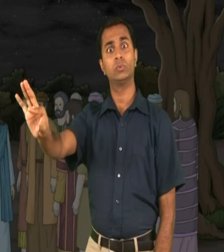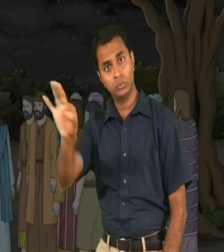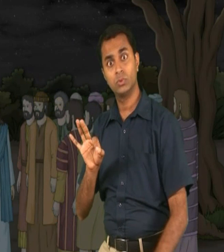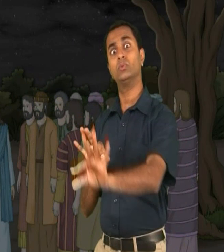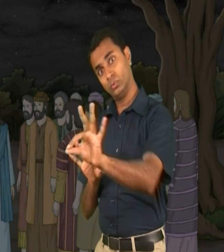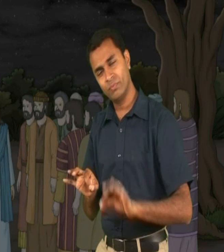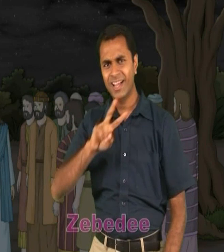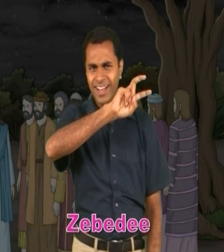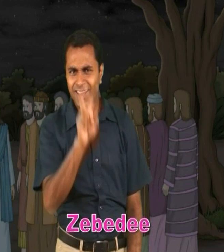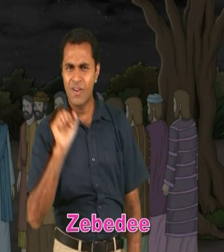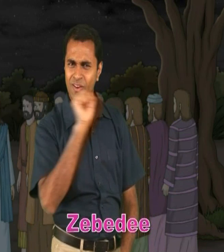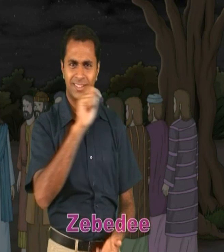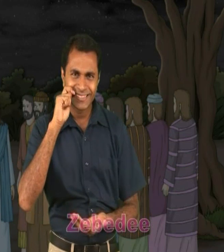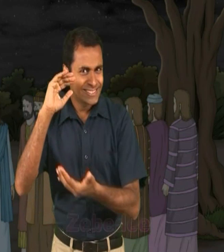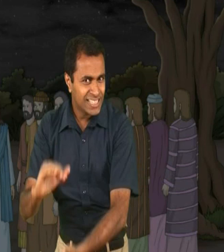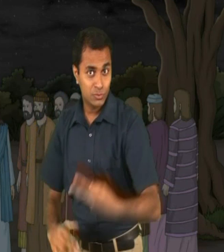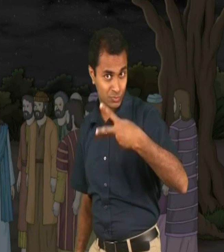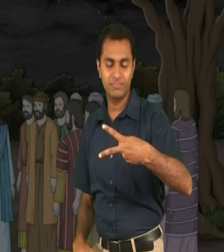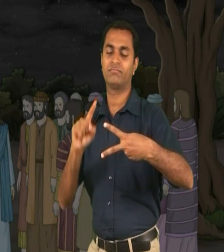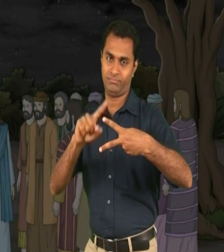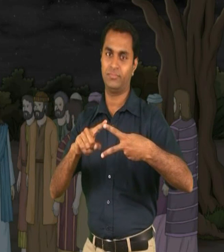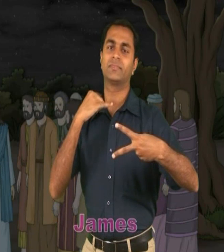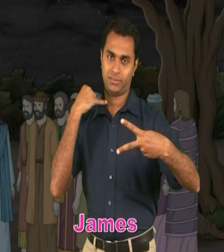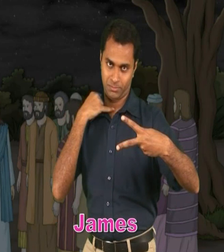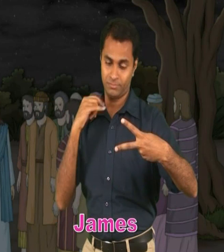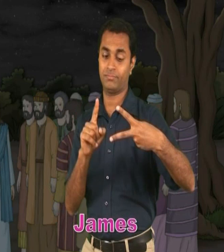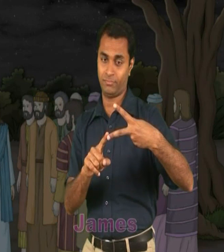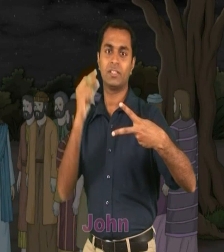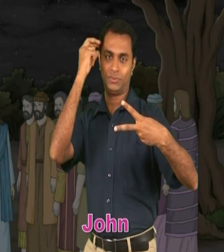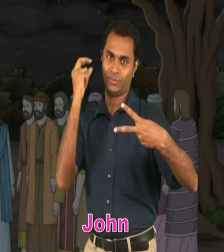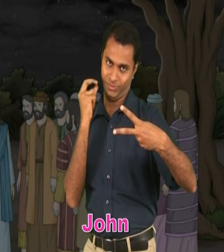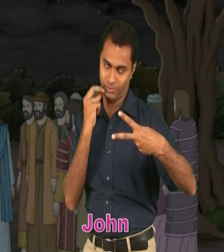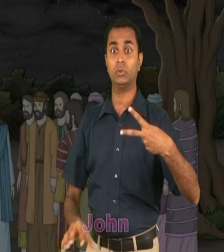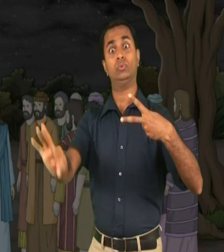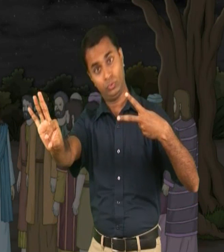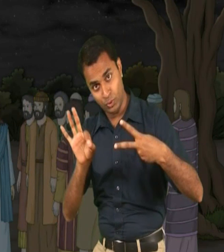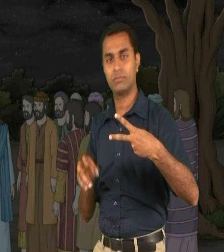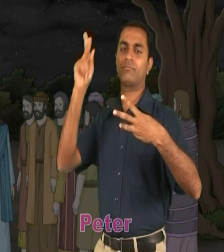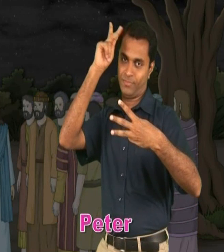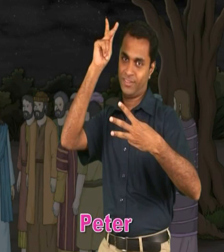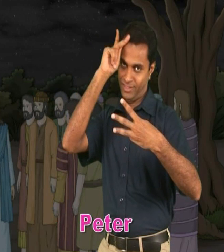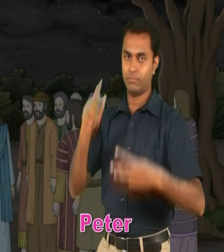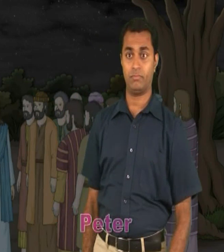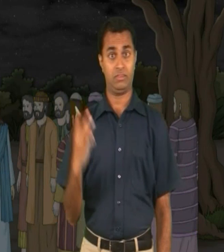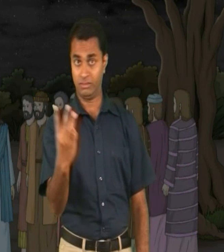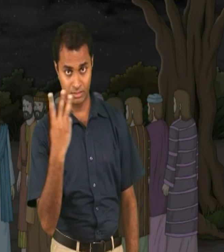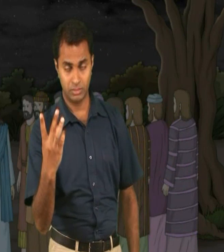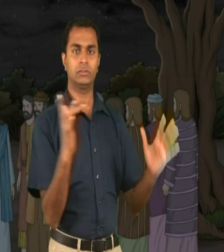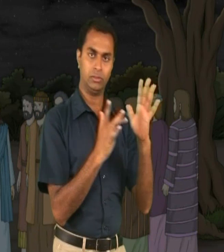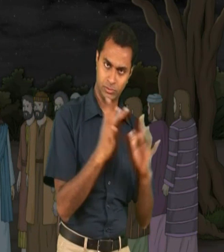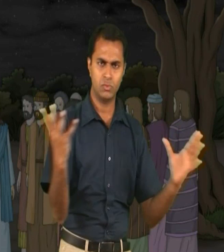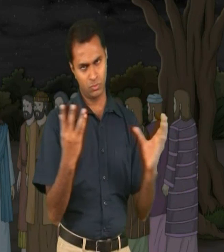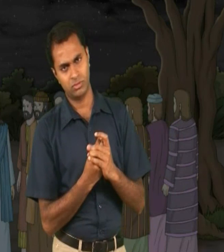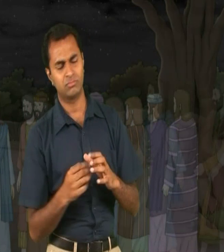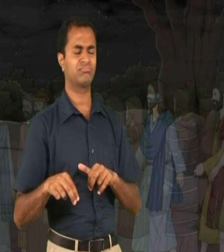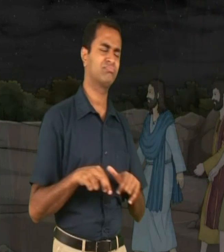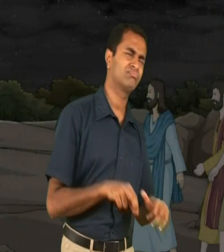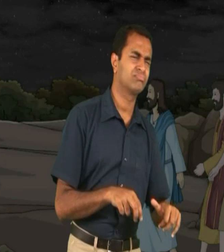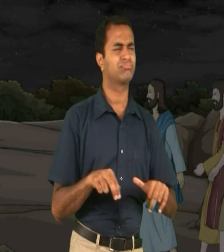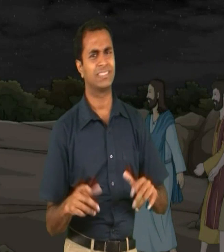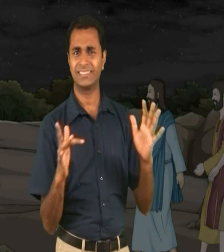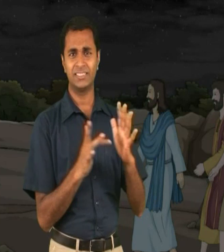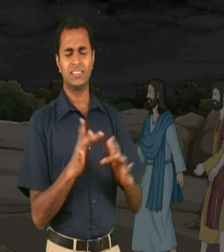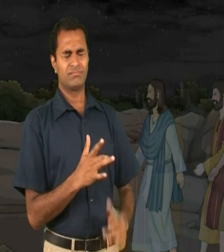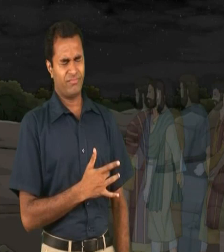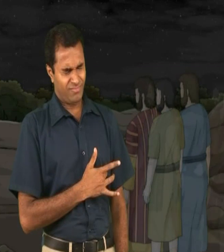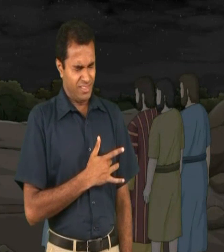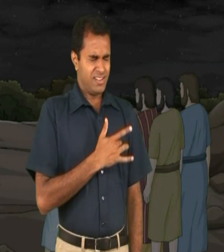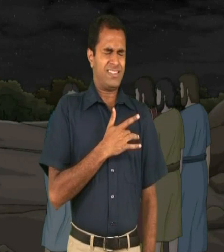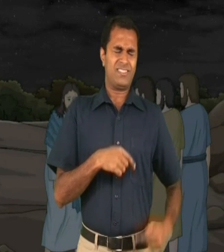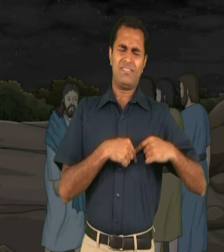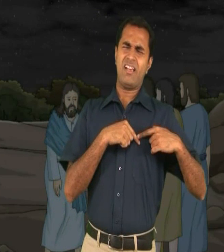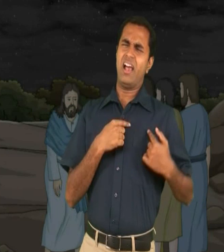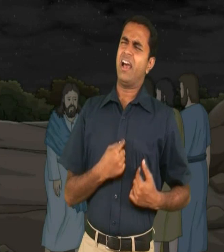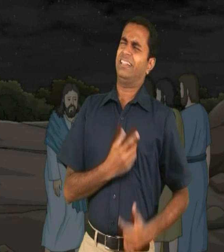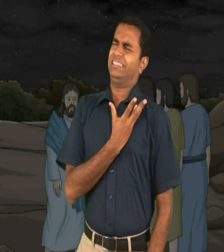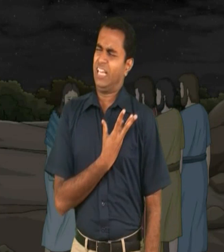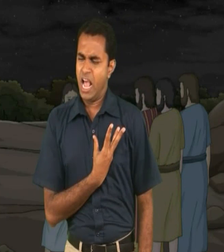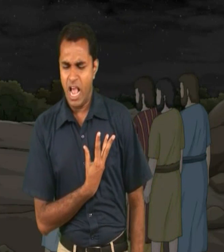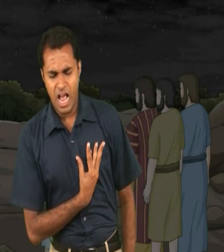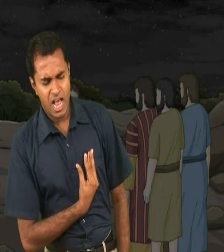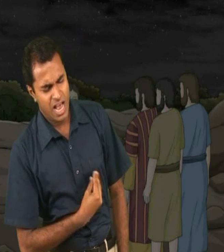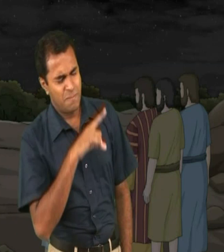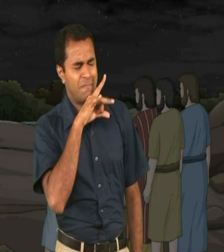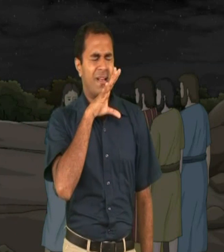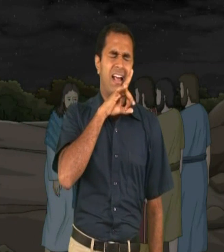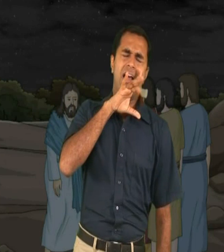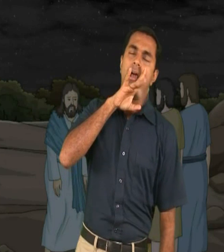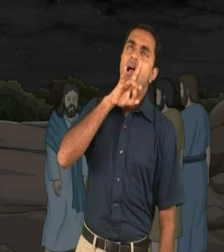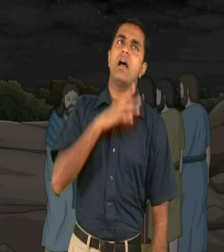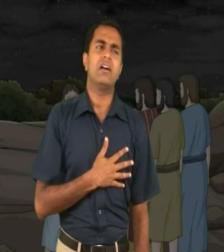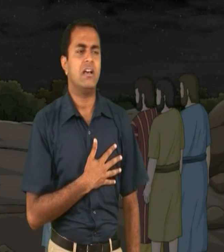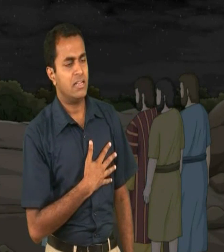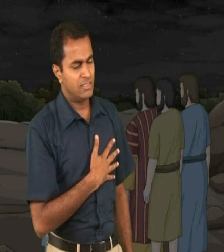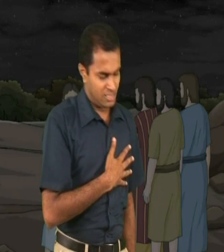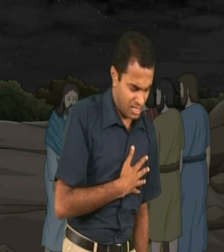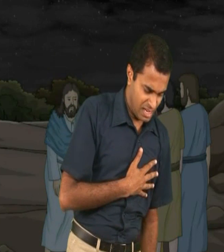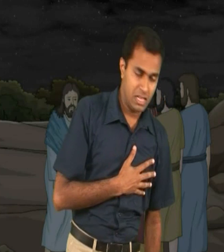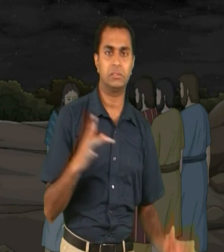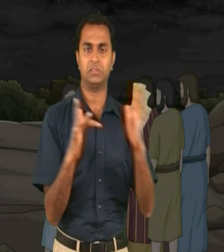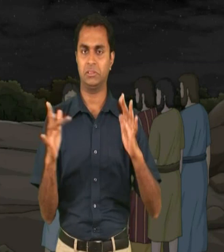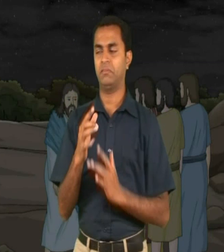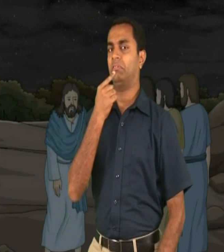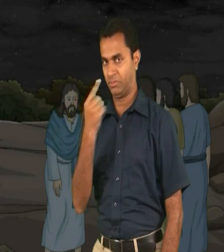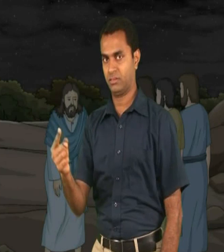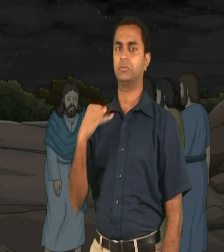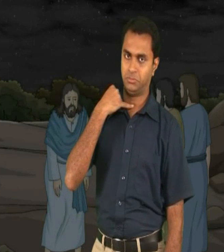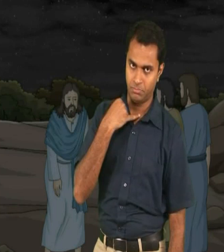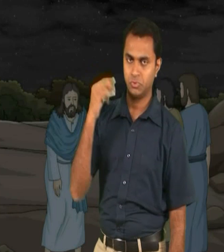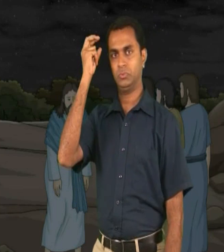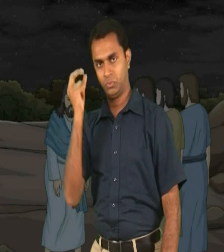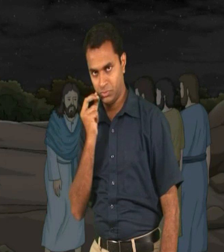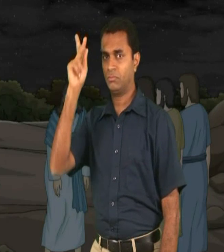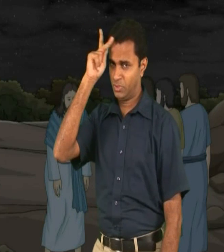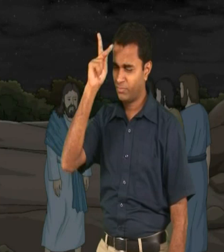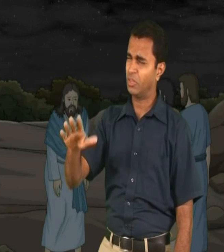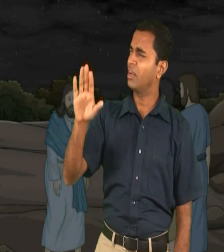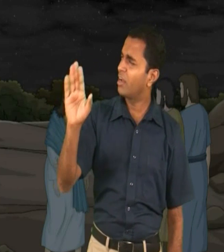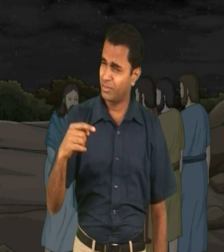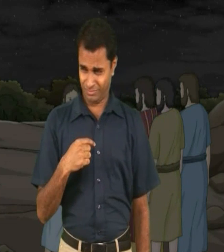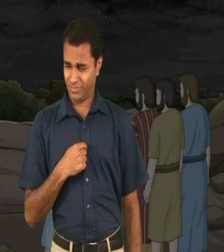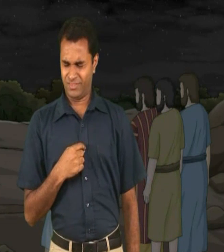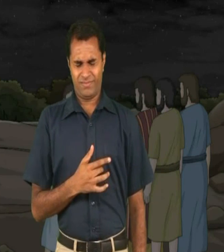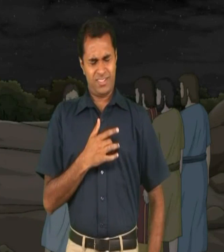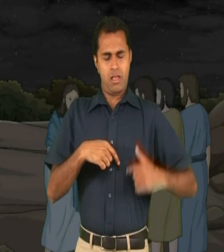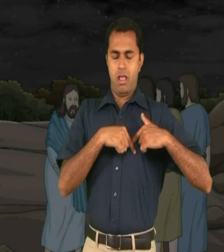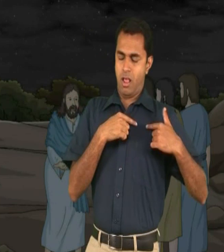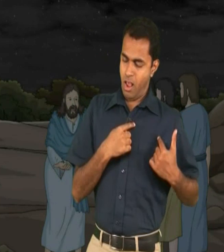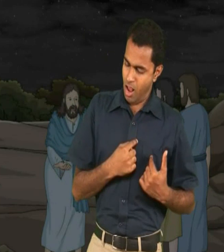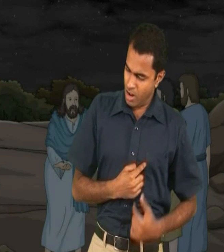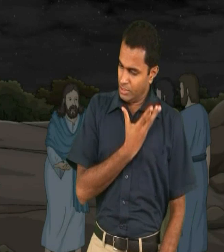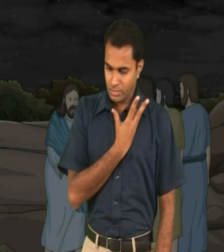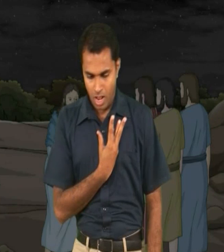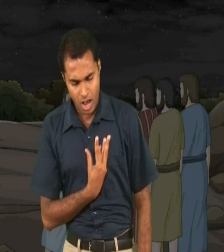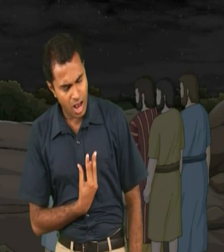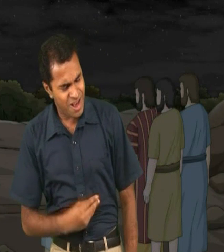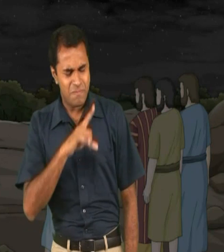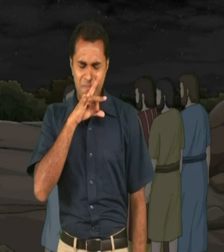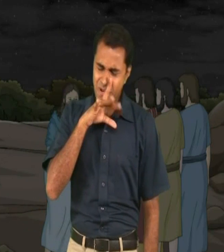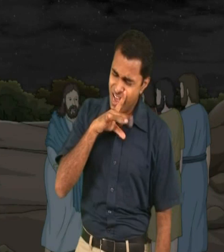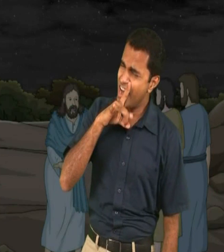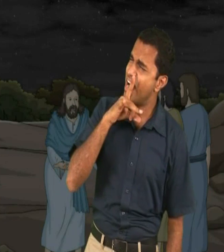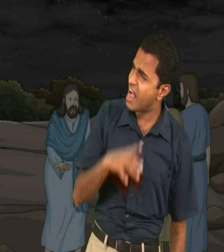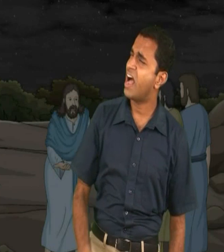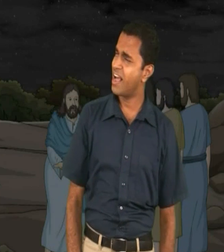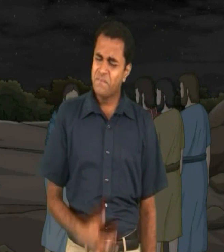He took with Him Peter and the two sons of Zebedee and began to be sorrowful and deeply distressed.